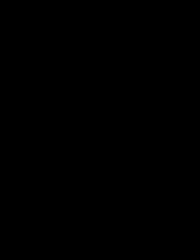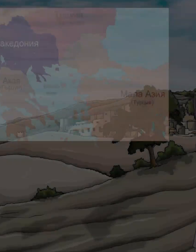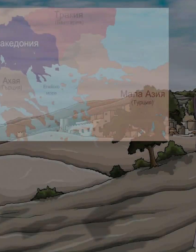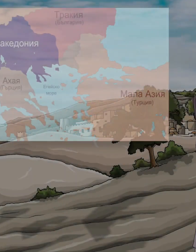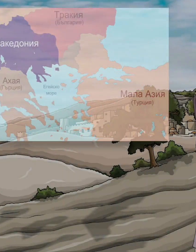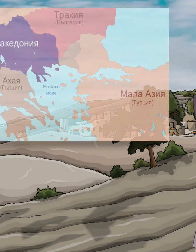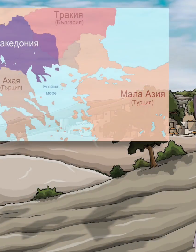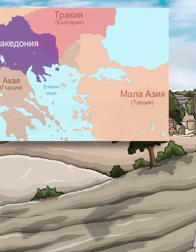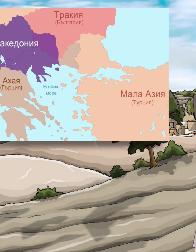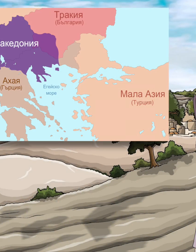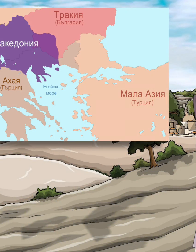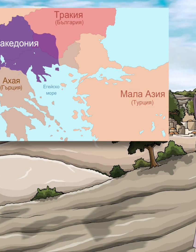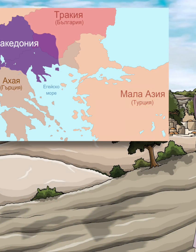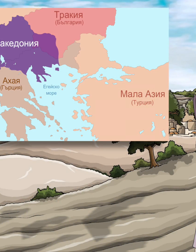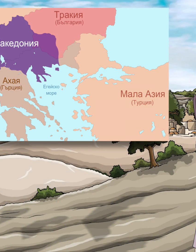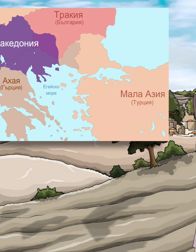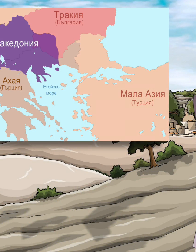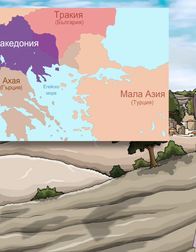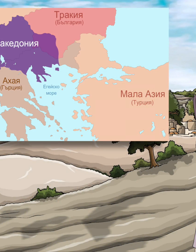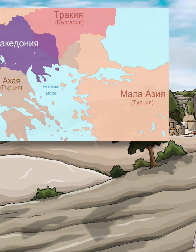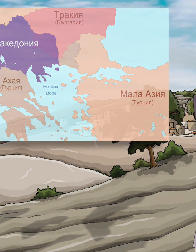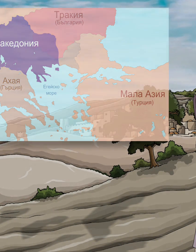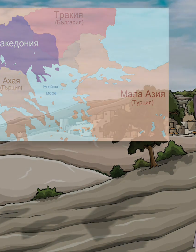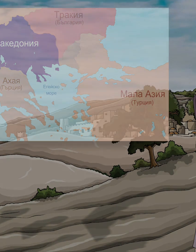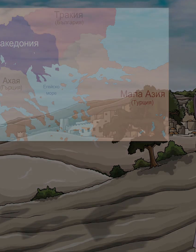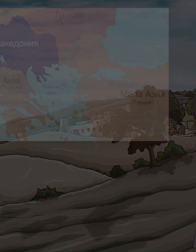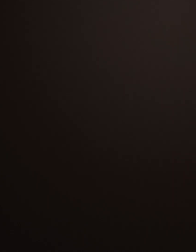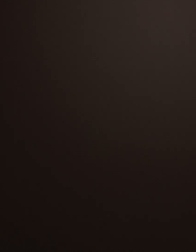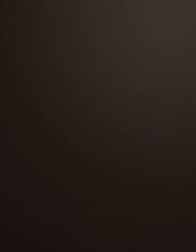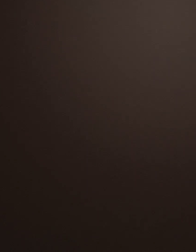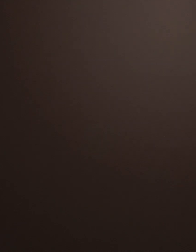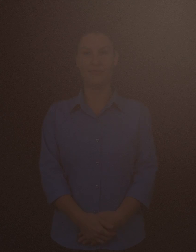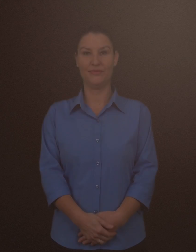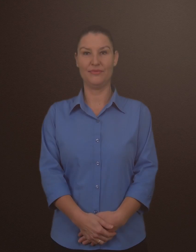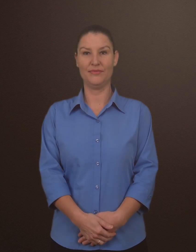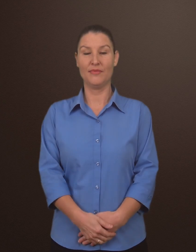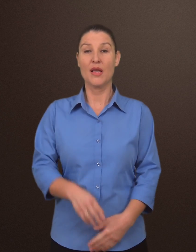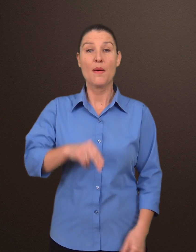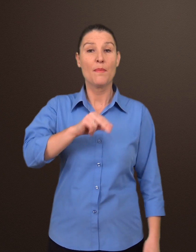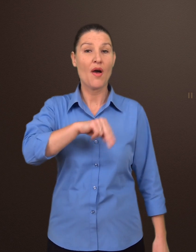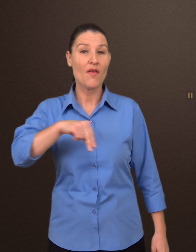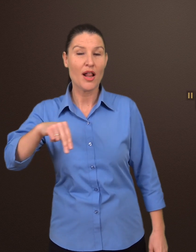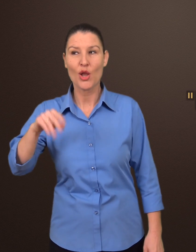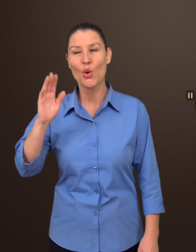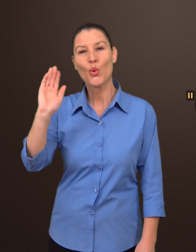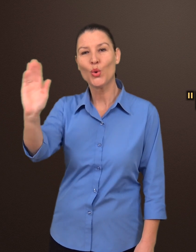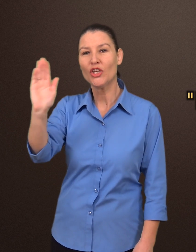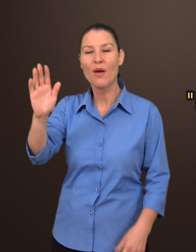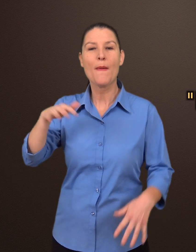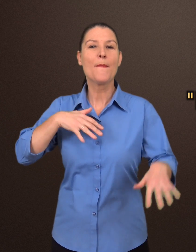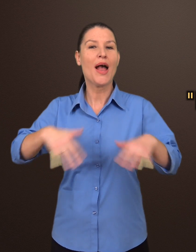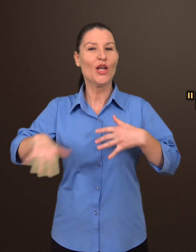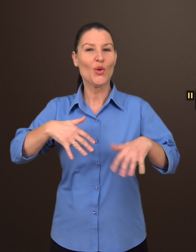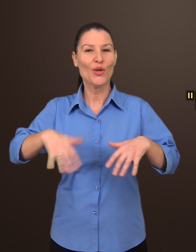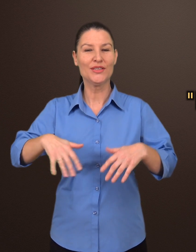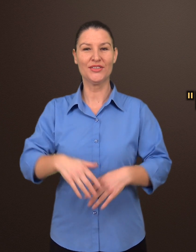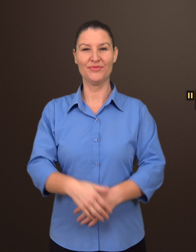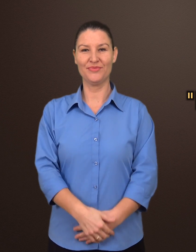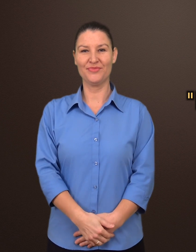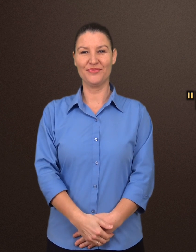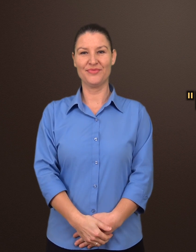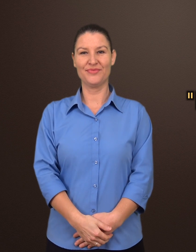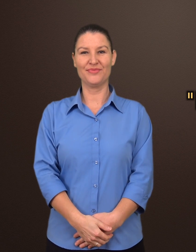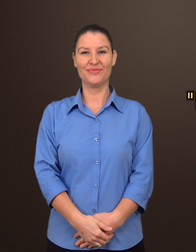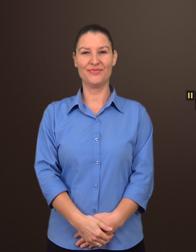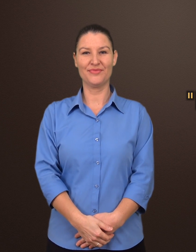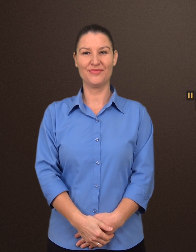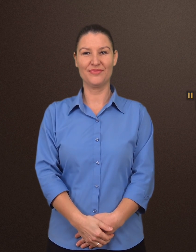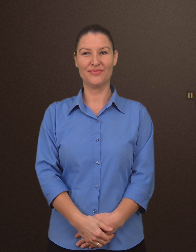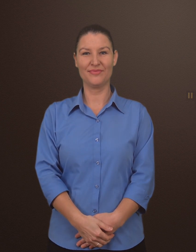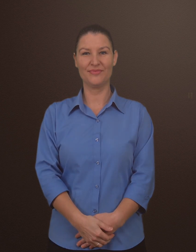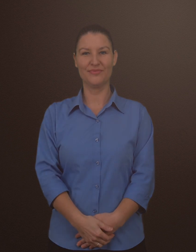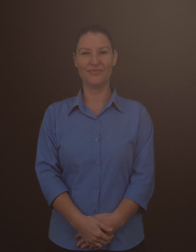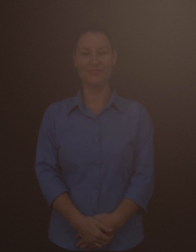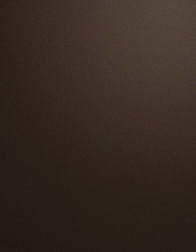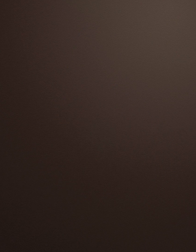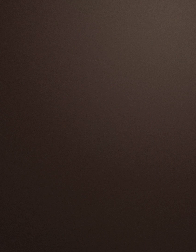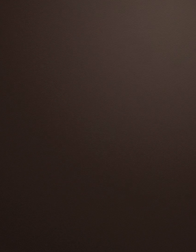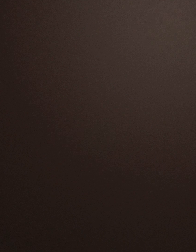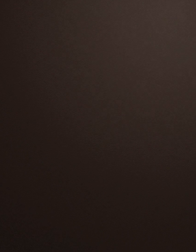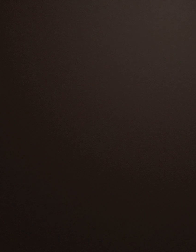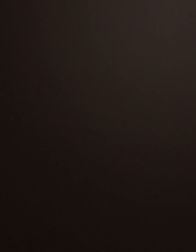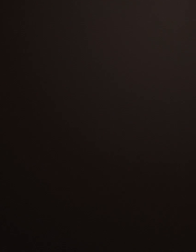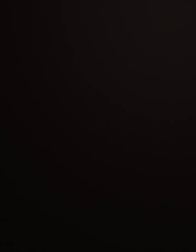Paul goes to Macedonia